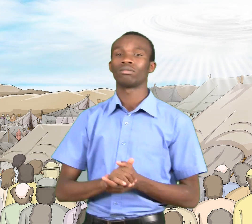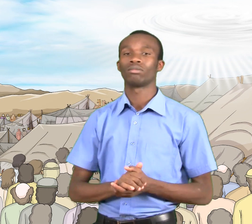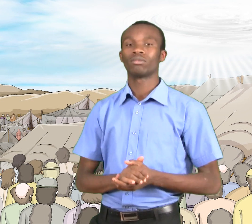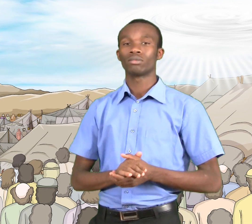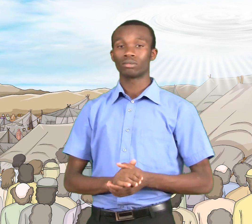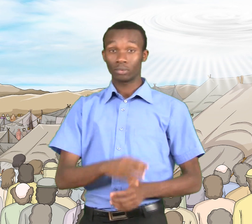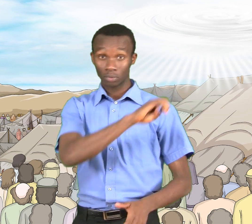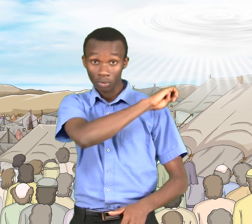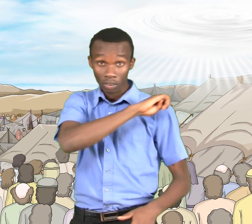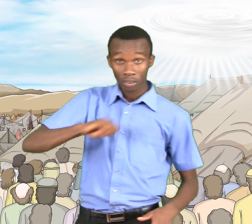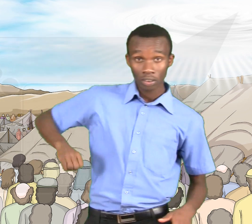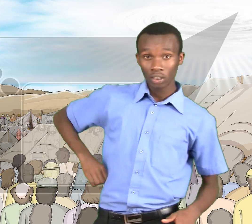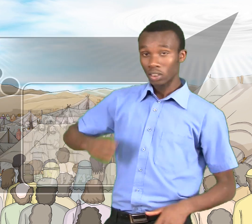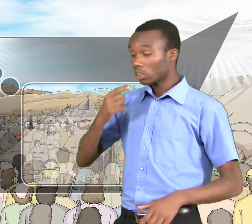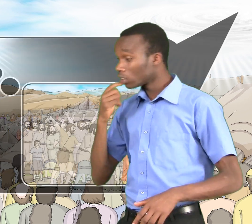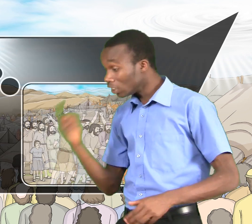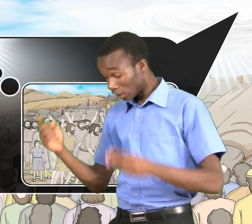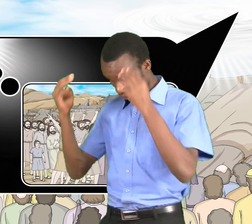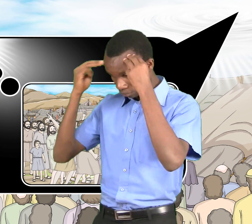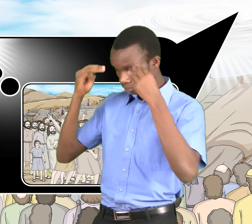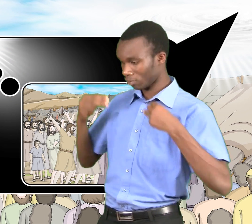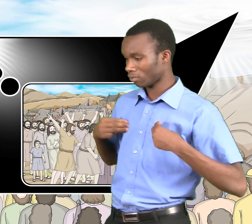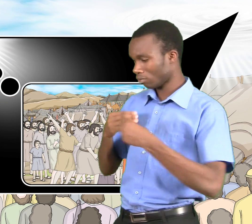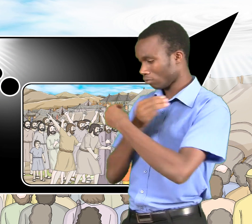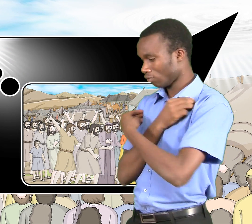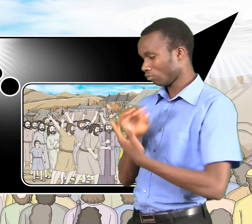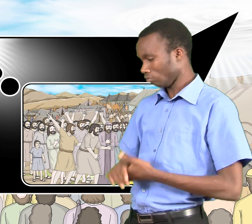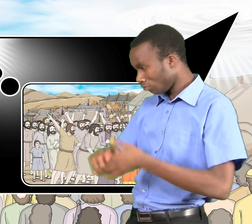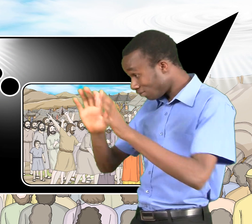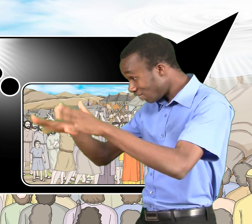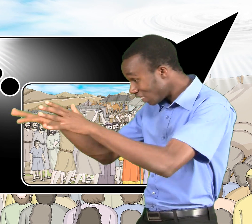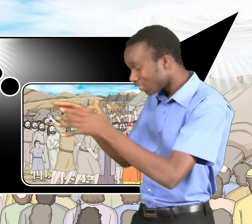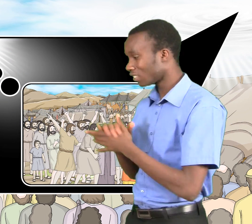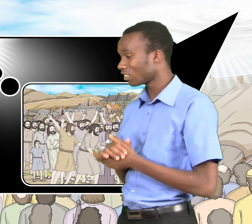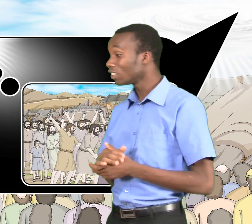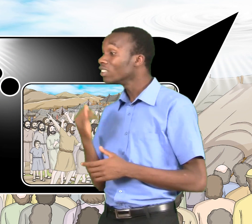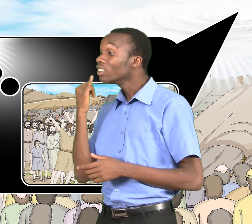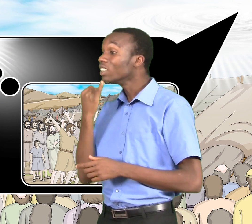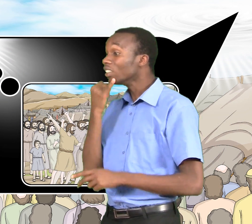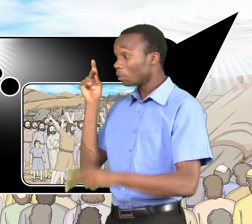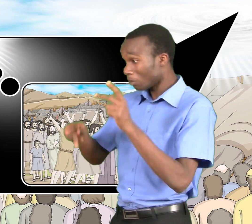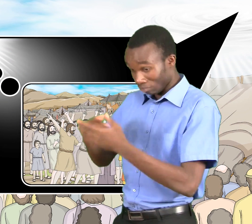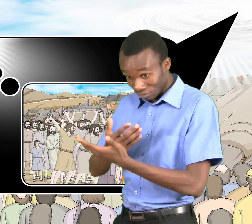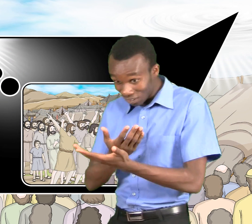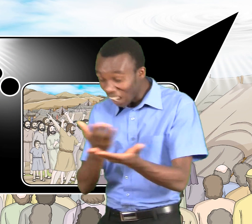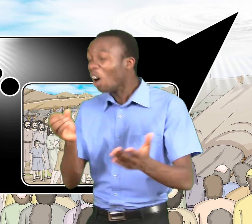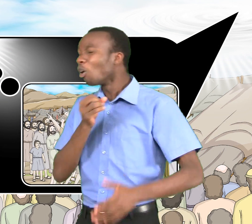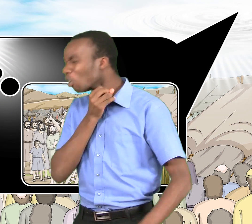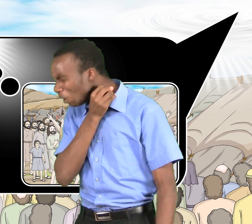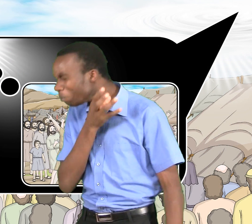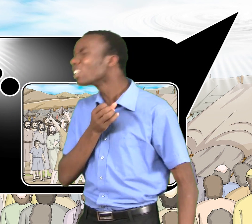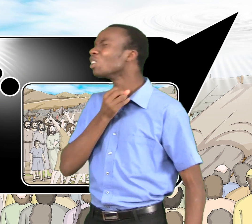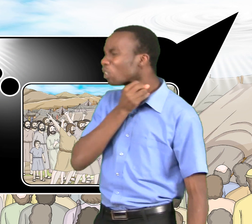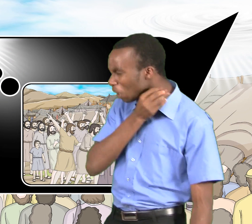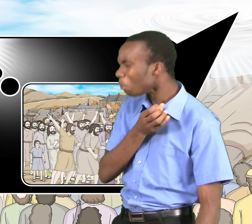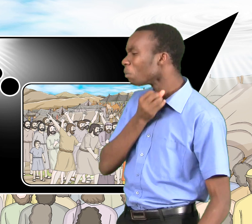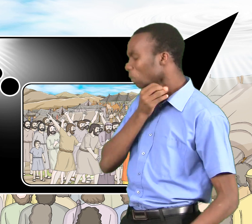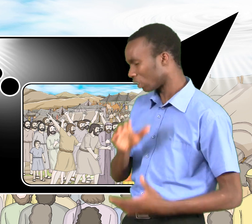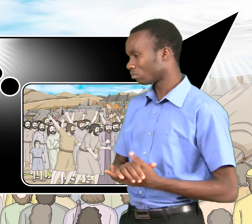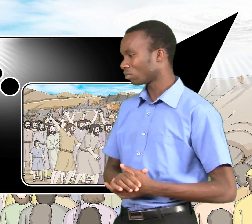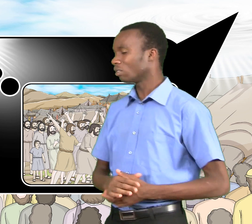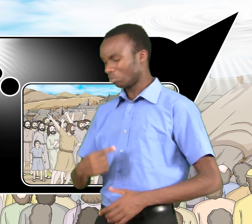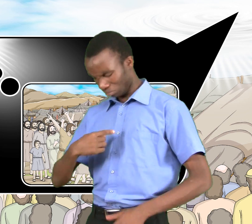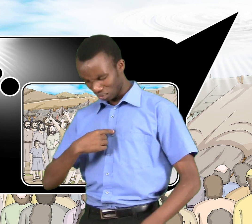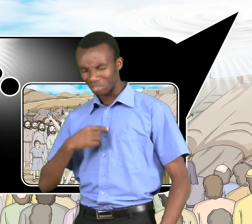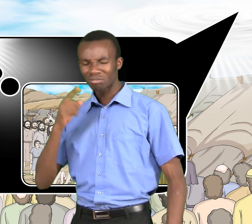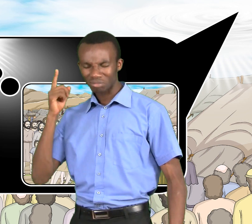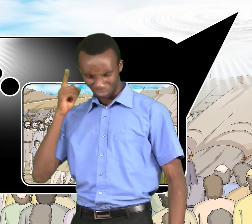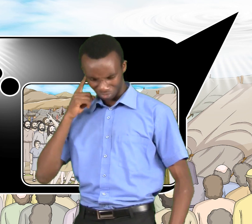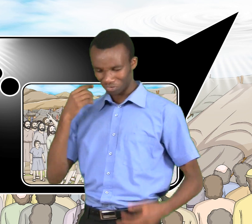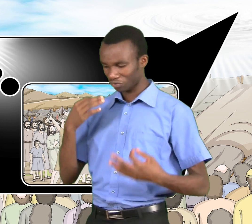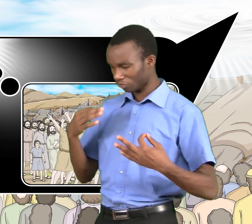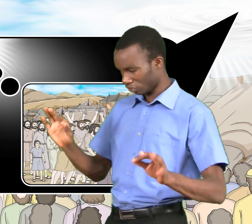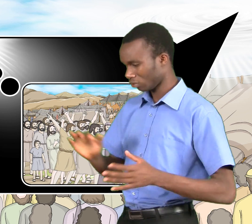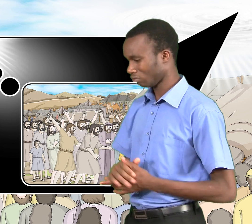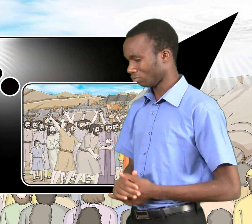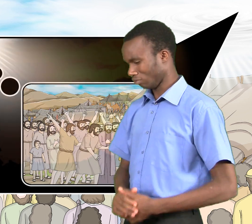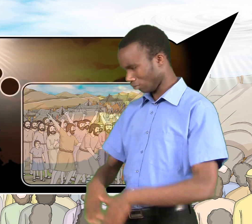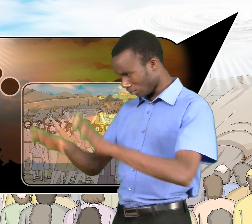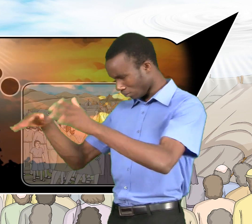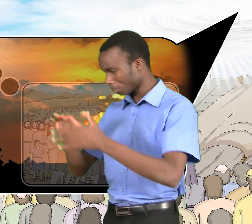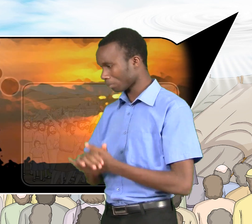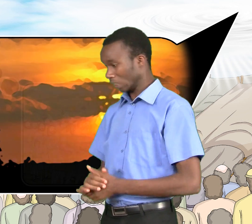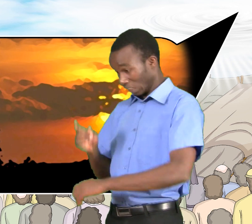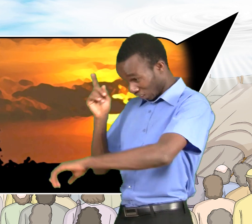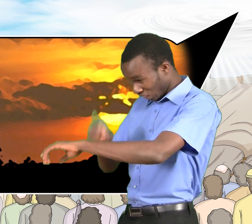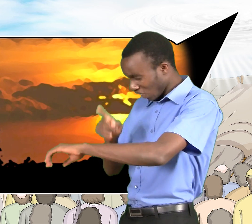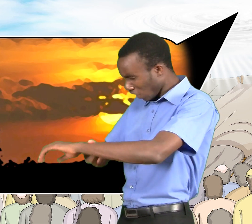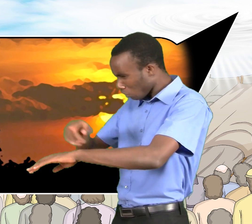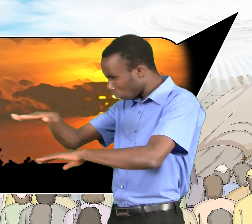Then the LORD said to Moses, “I have heard the grumbling of the Israelites.